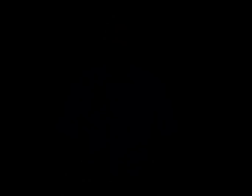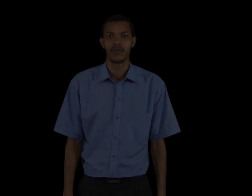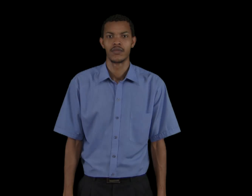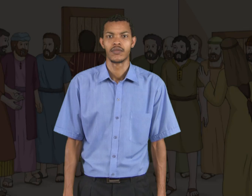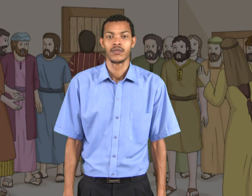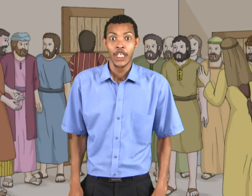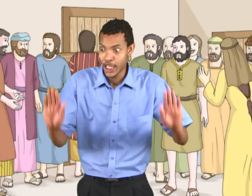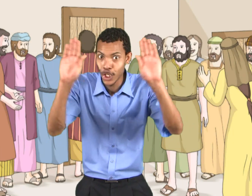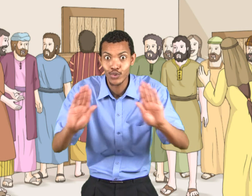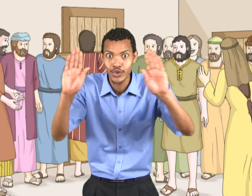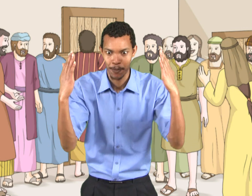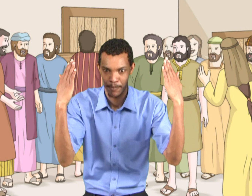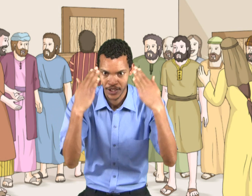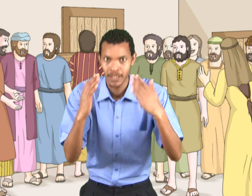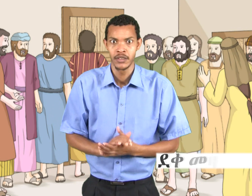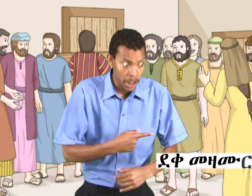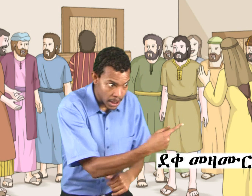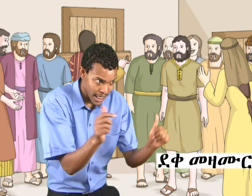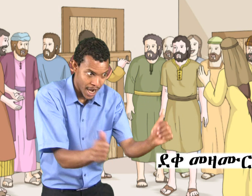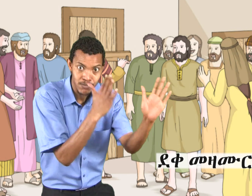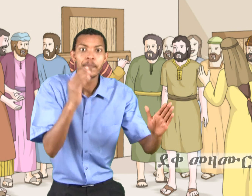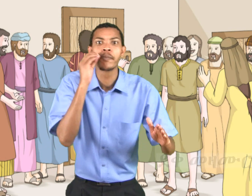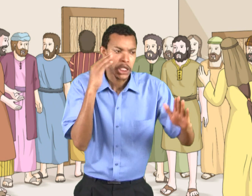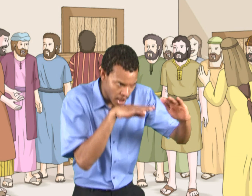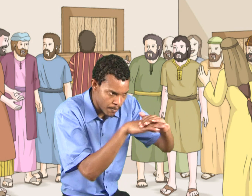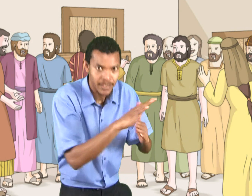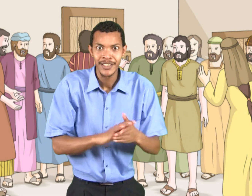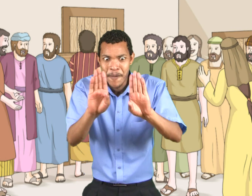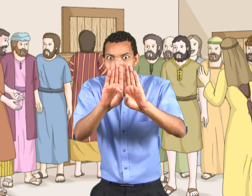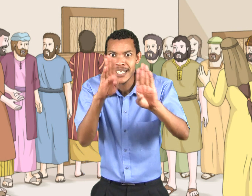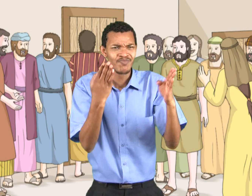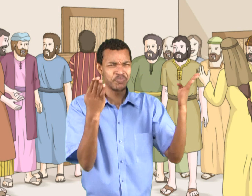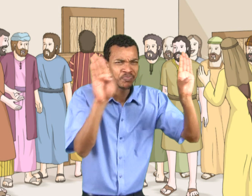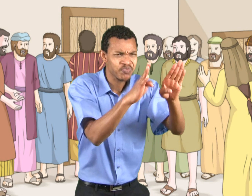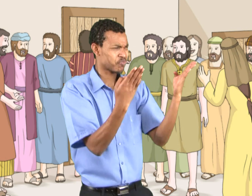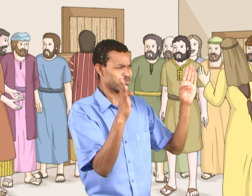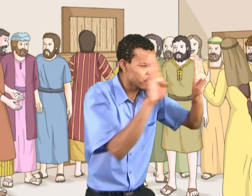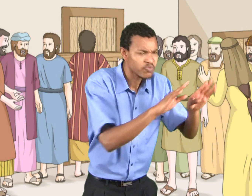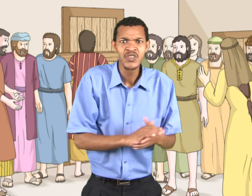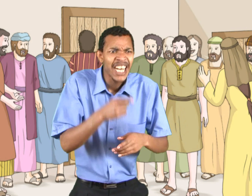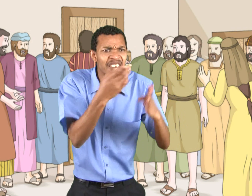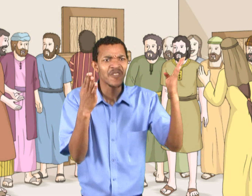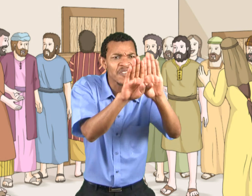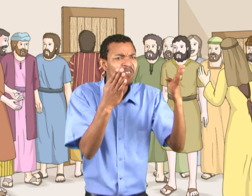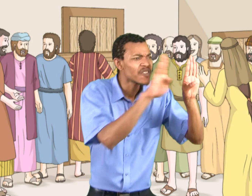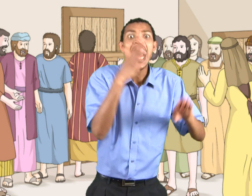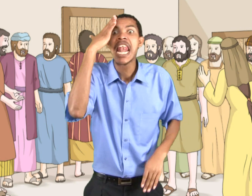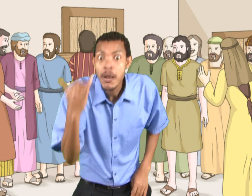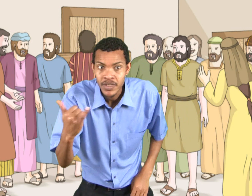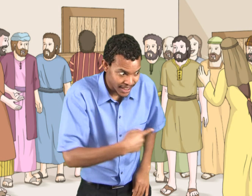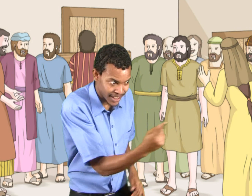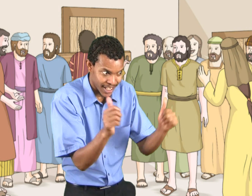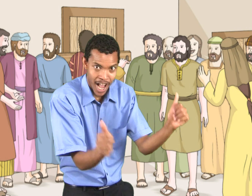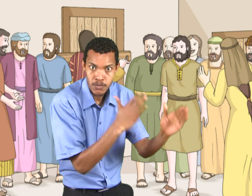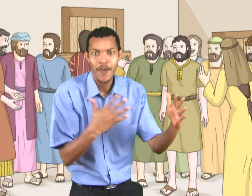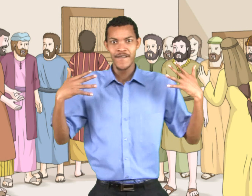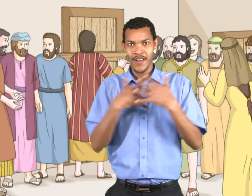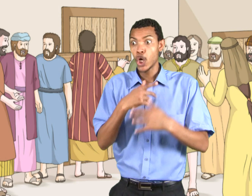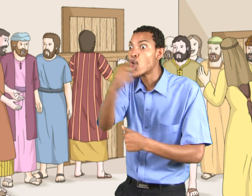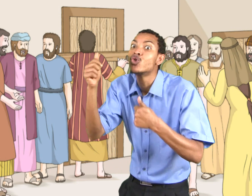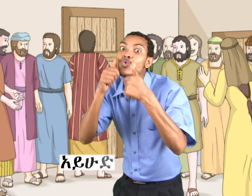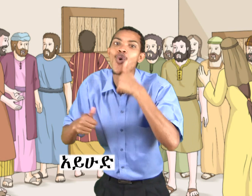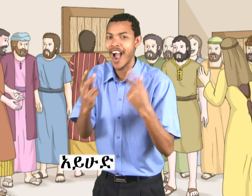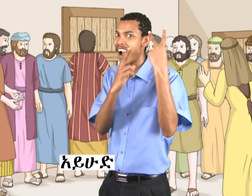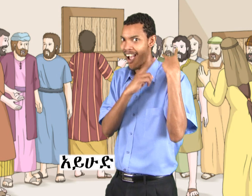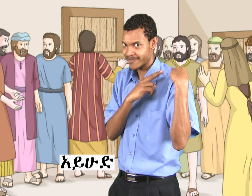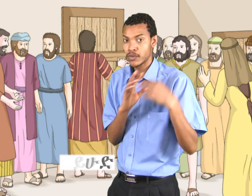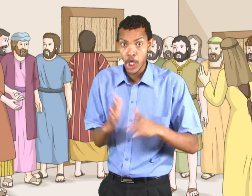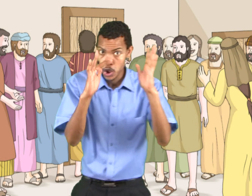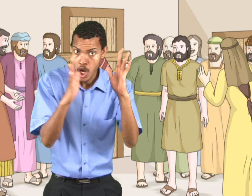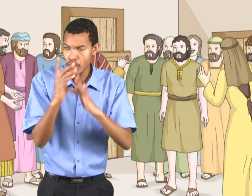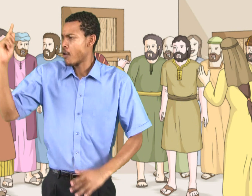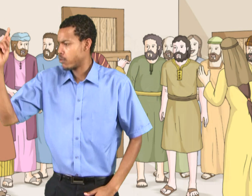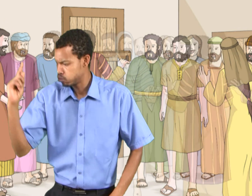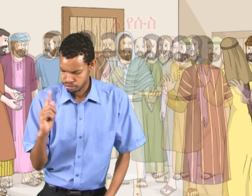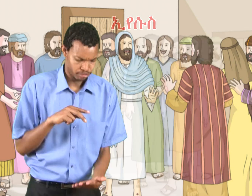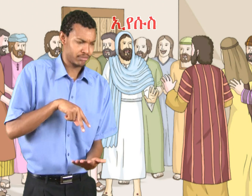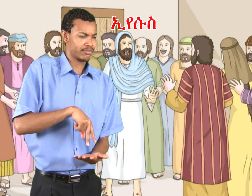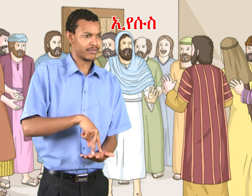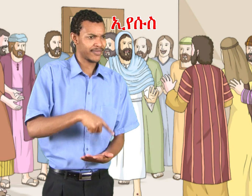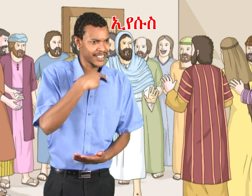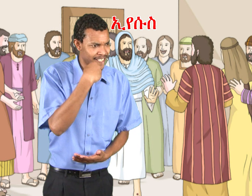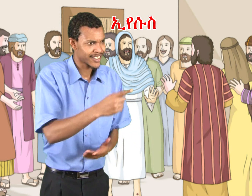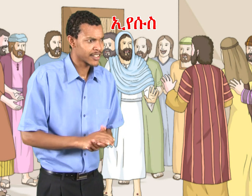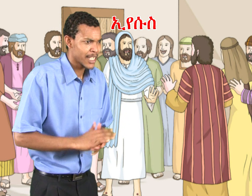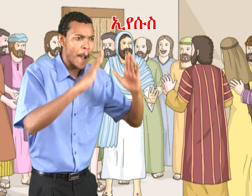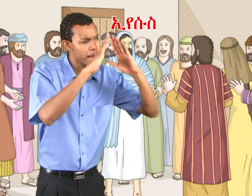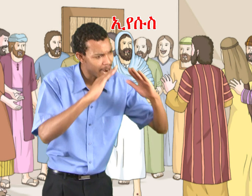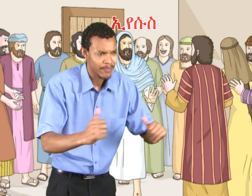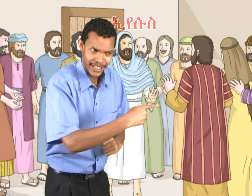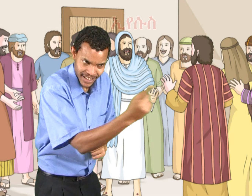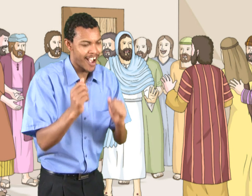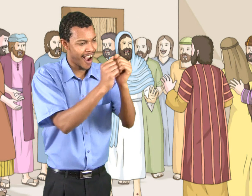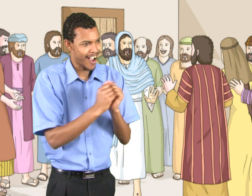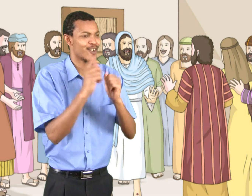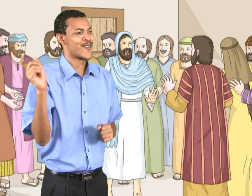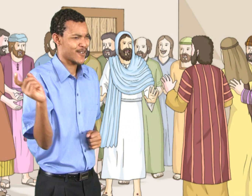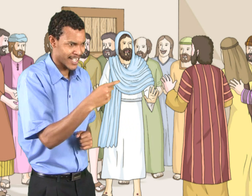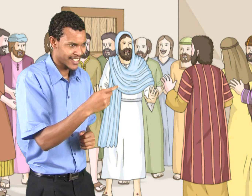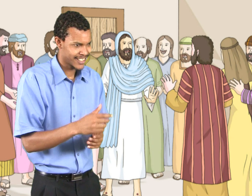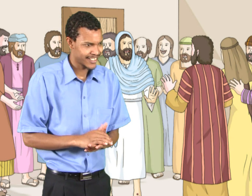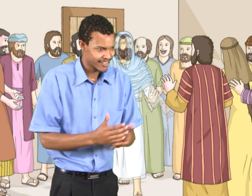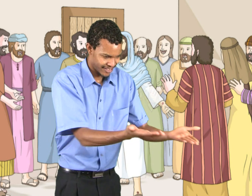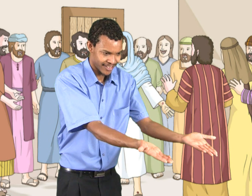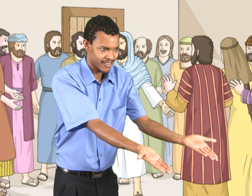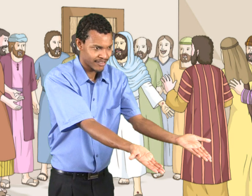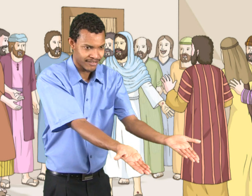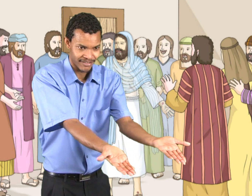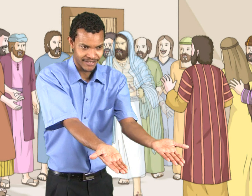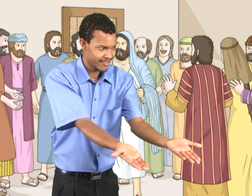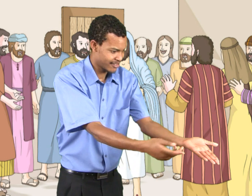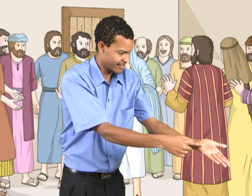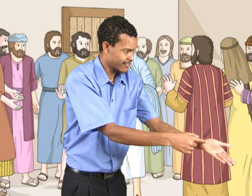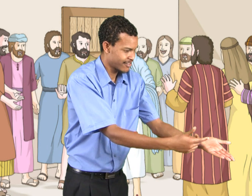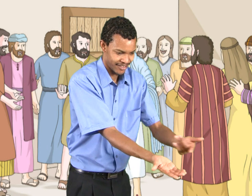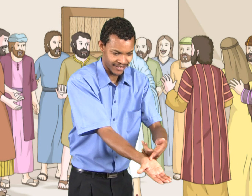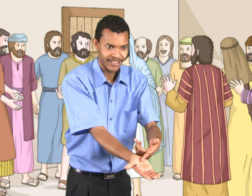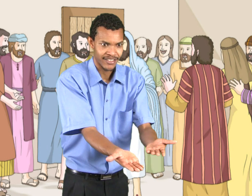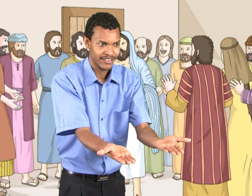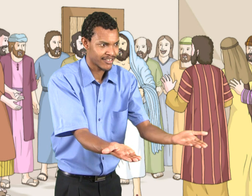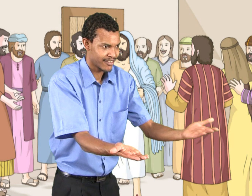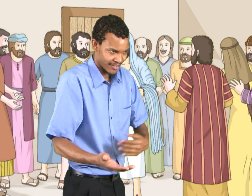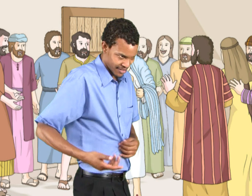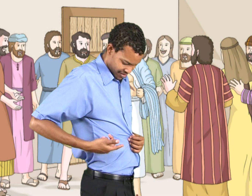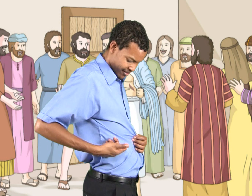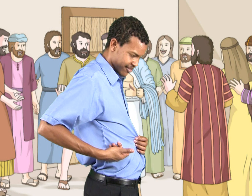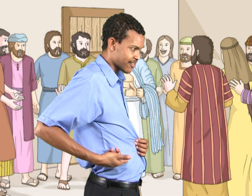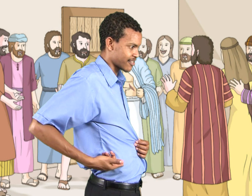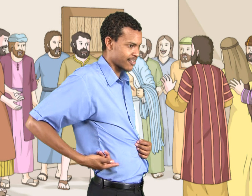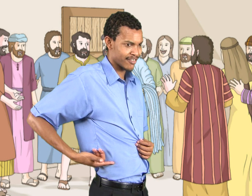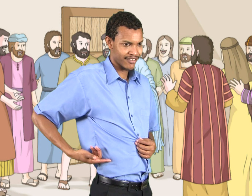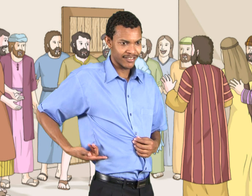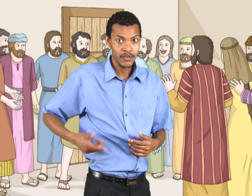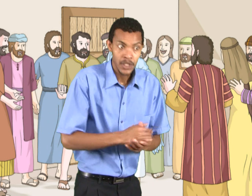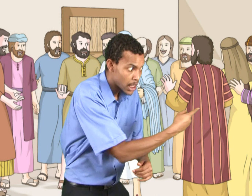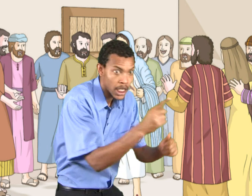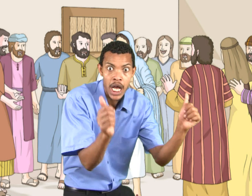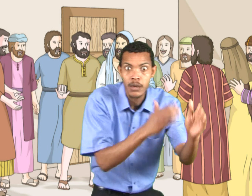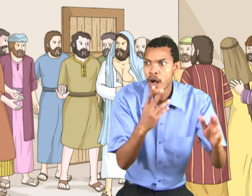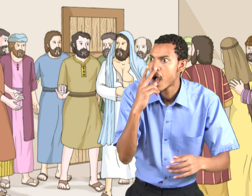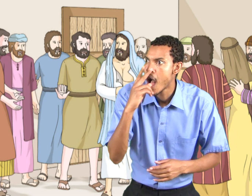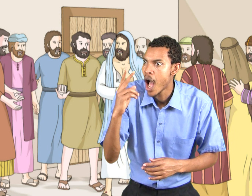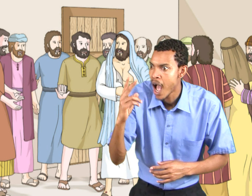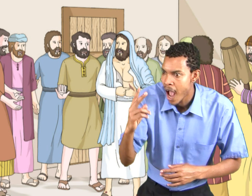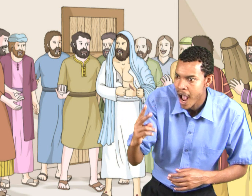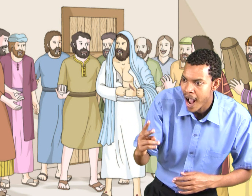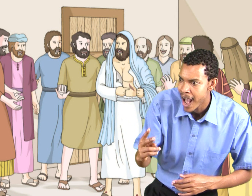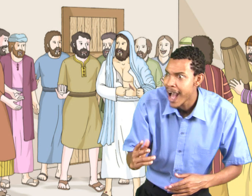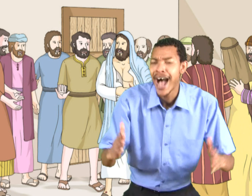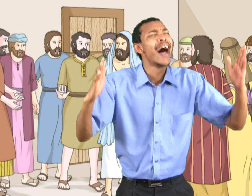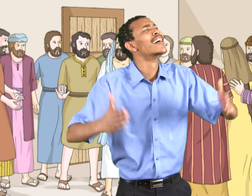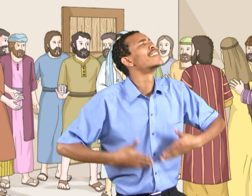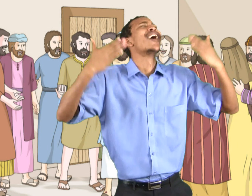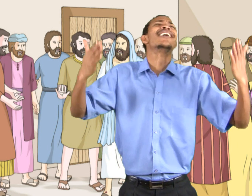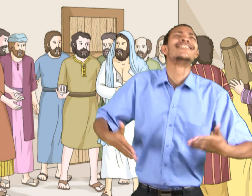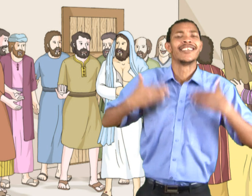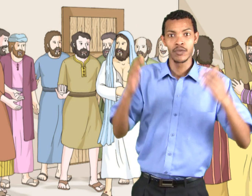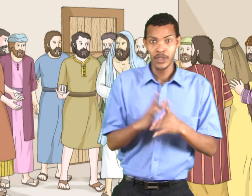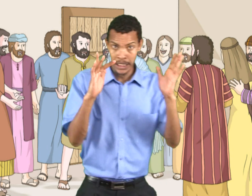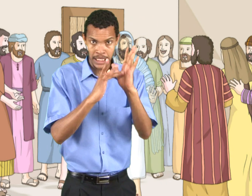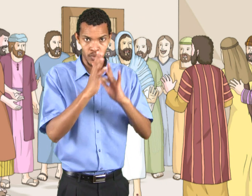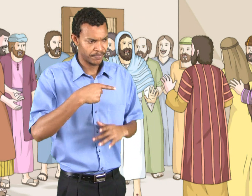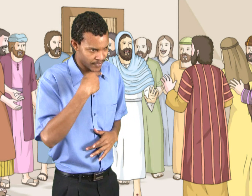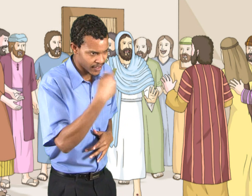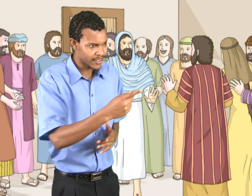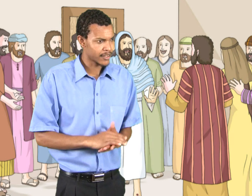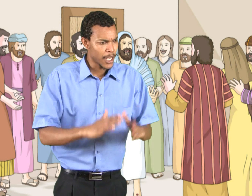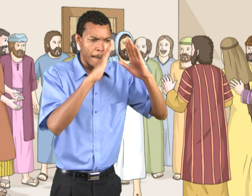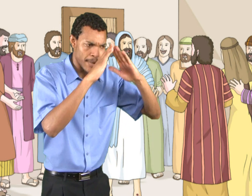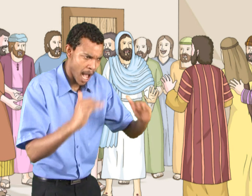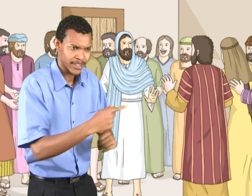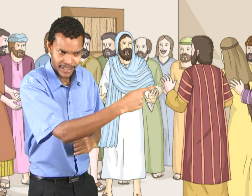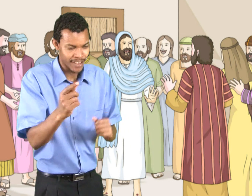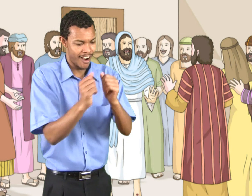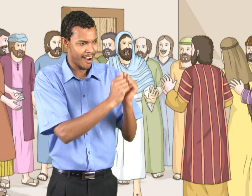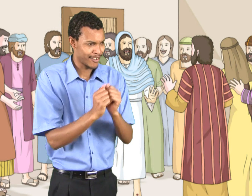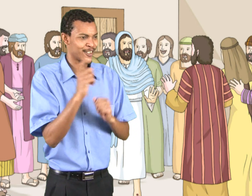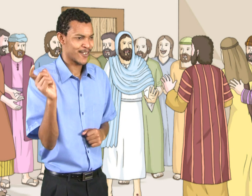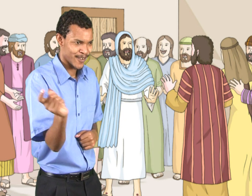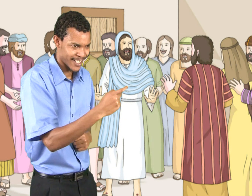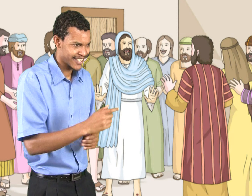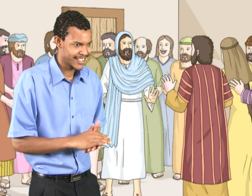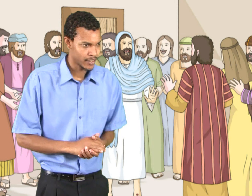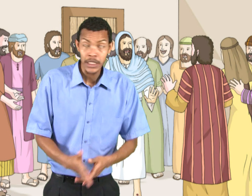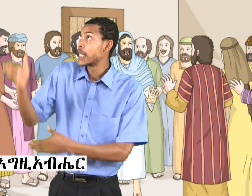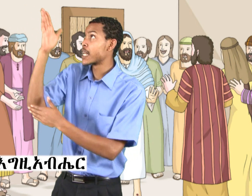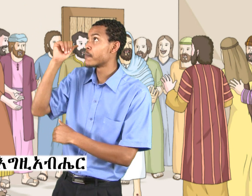It was the first day of the week, and that very evening, while the disciples were together with the doors locked for fear of the Jews, Jesus came and stood among them. “Peace be with you!” He said to them. After He had said this, He showed them His hands and His side.